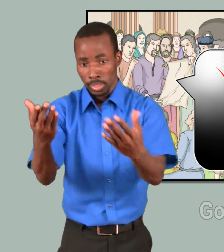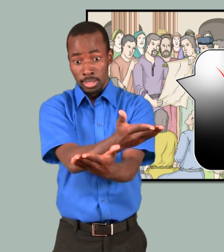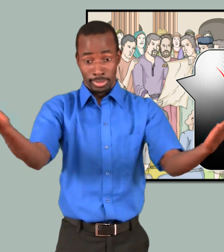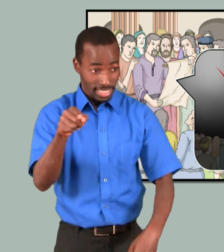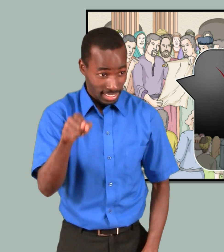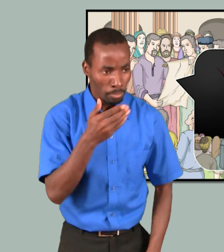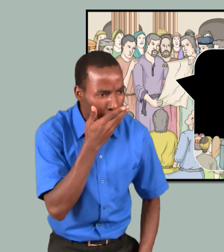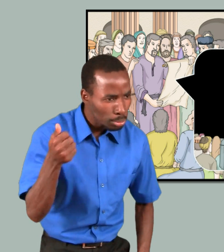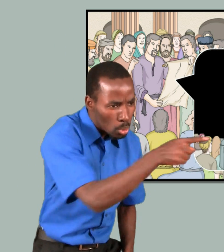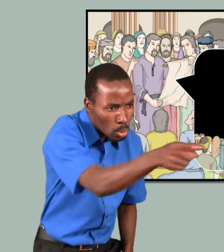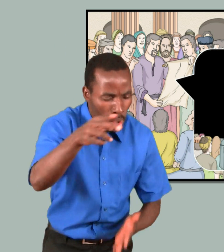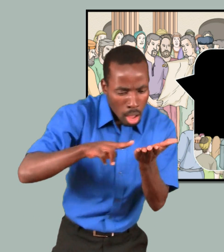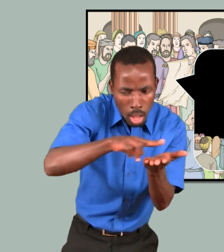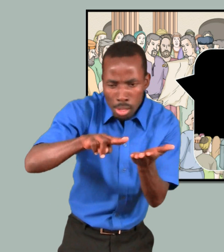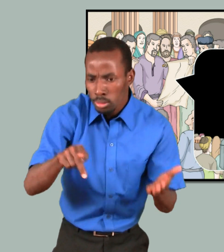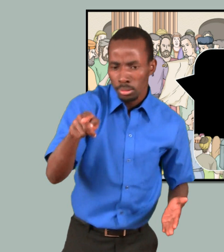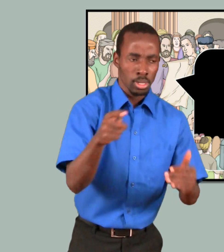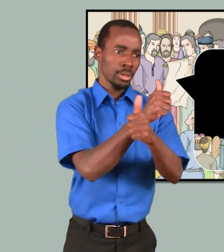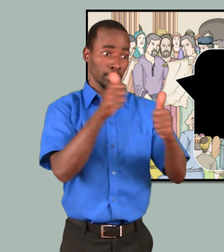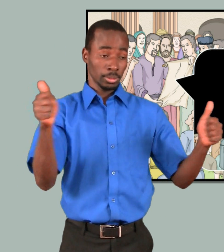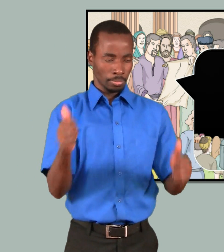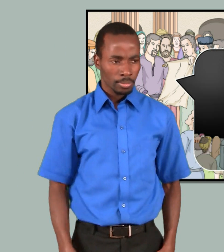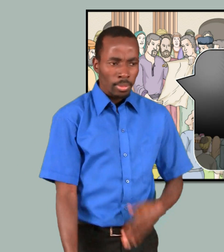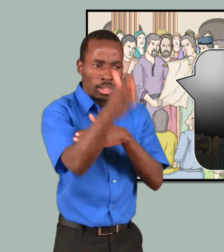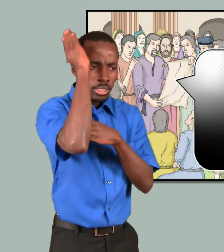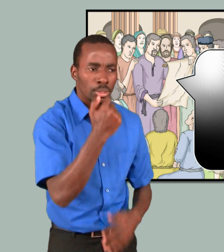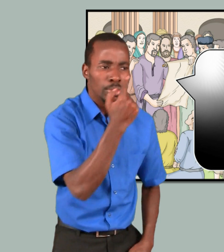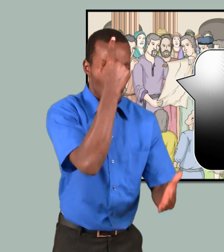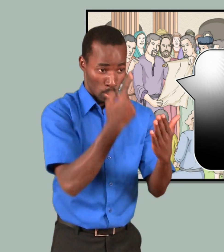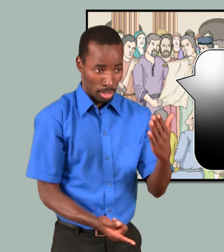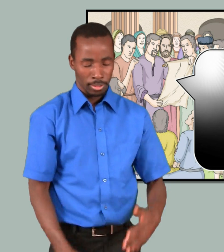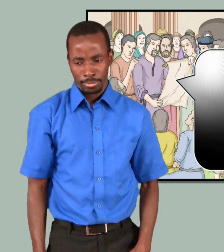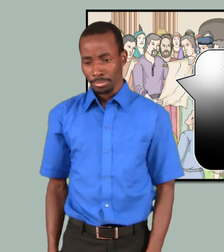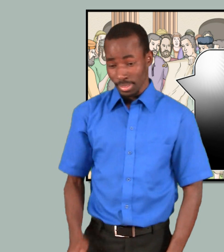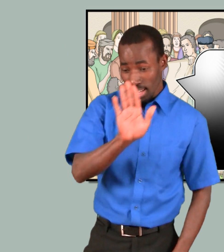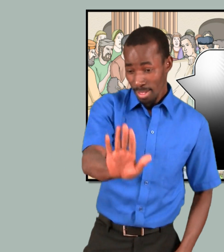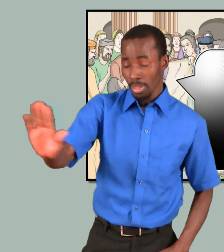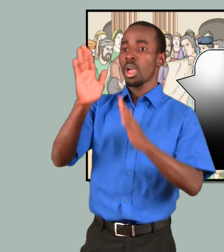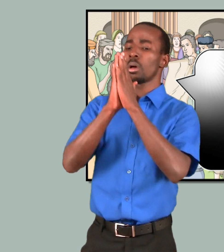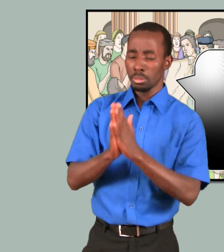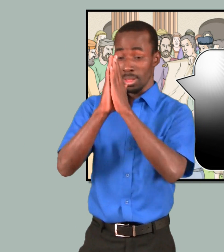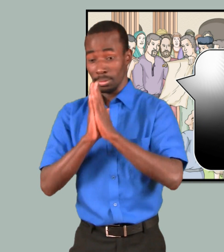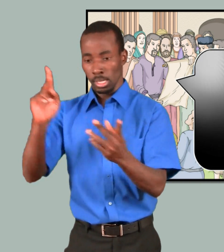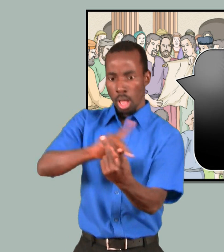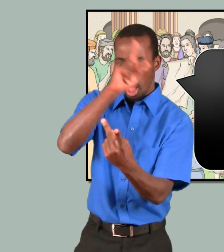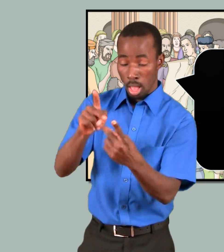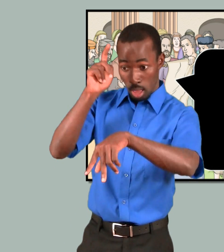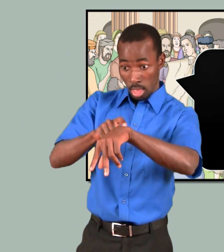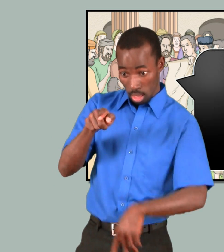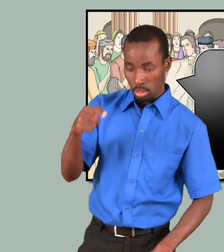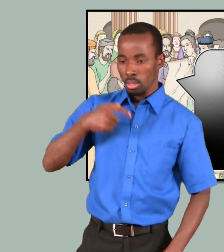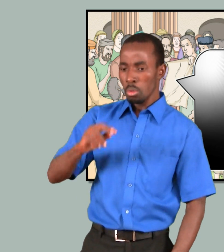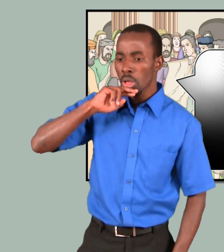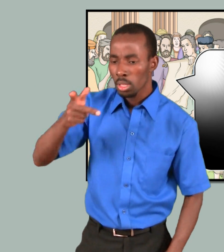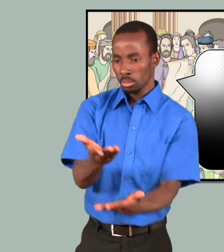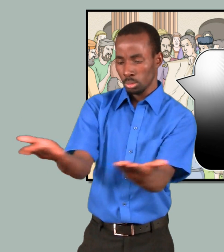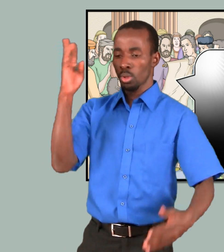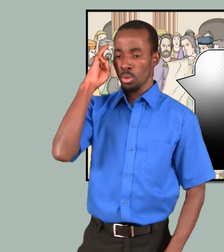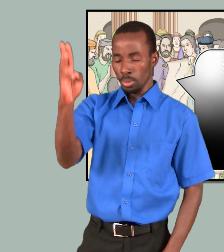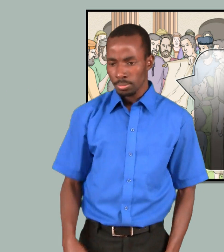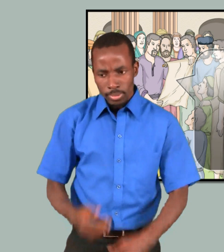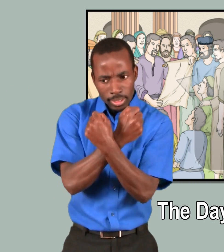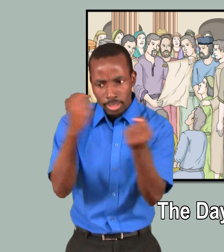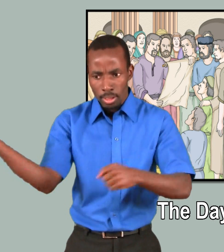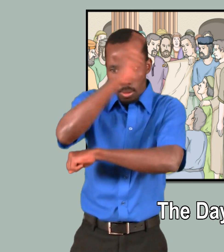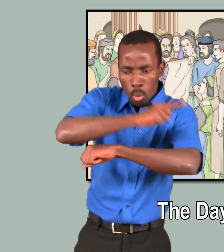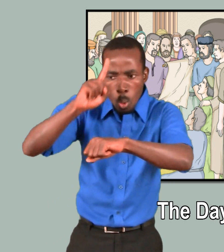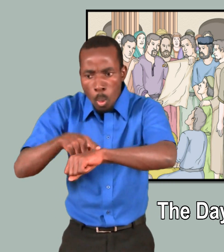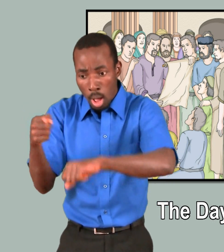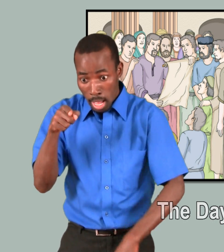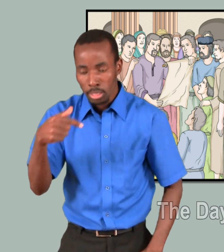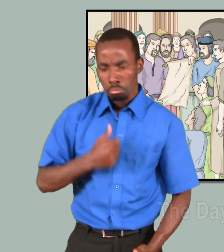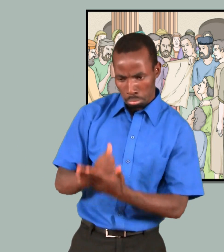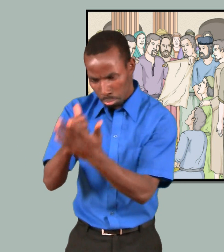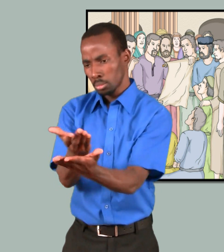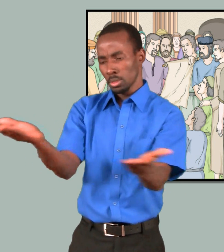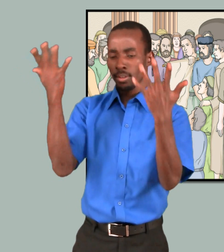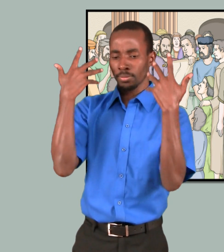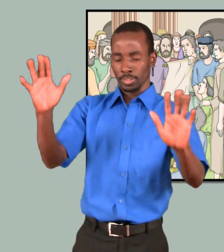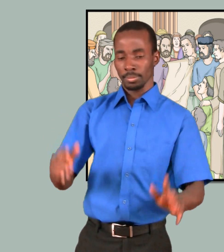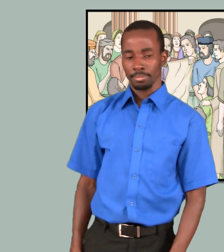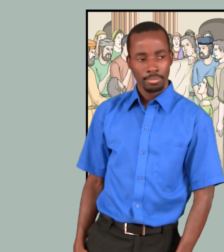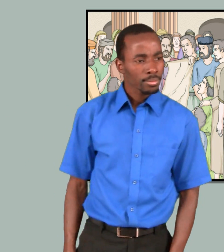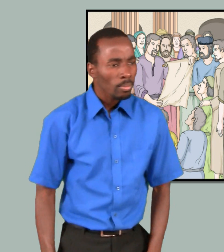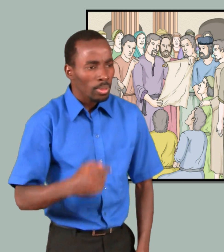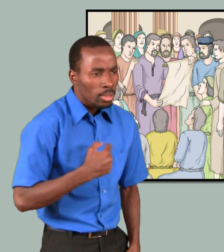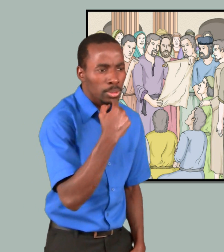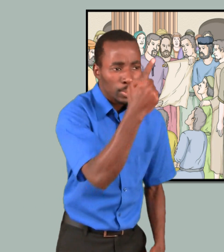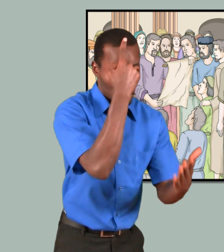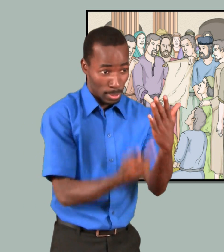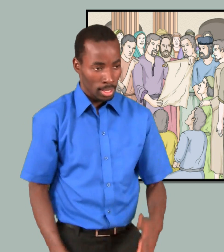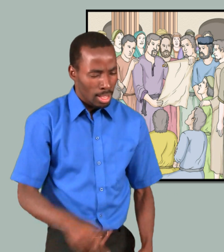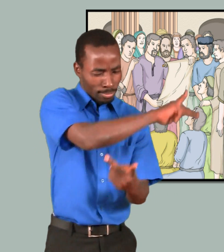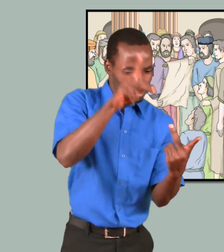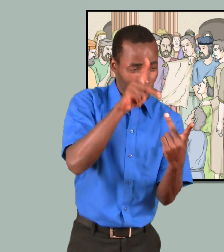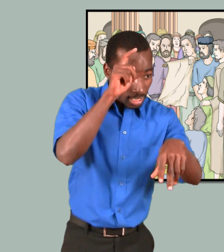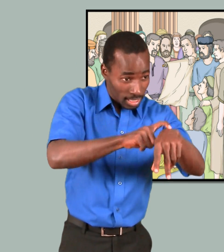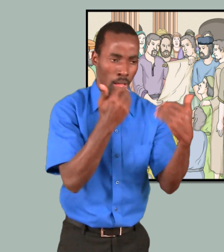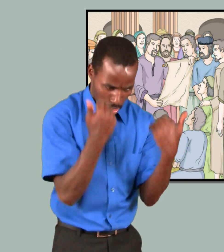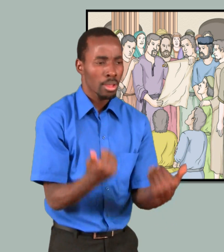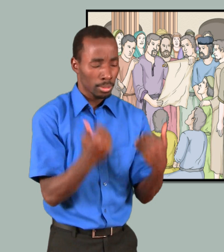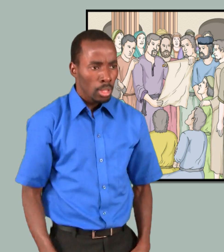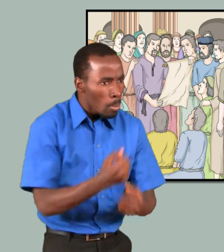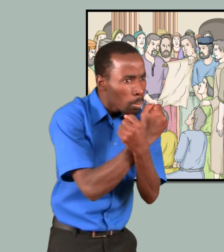For He says: “In the time of favor I heard you, and in the day of salvation I helped you.”